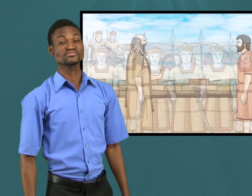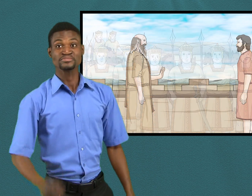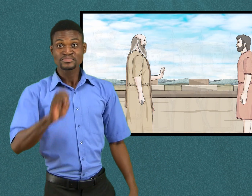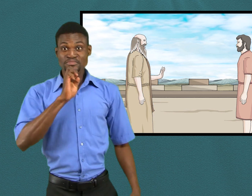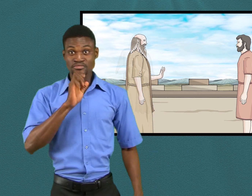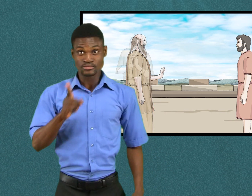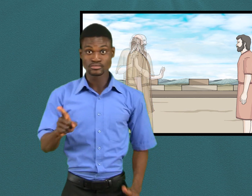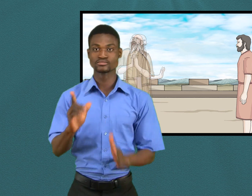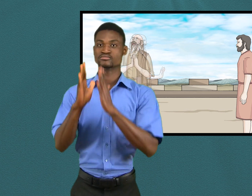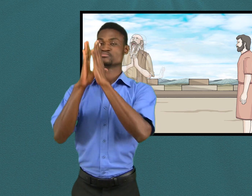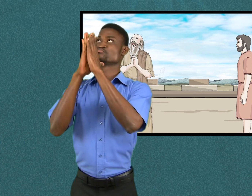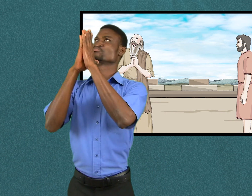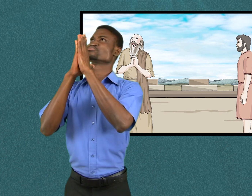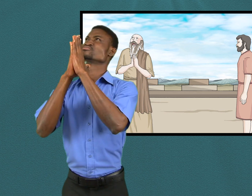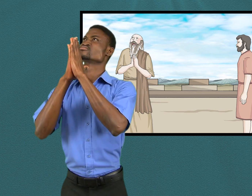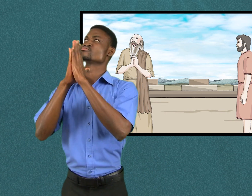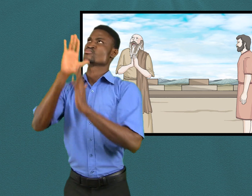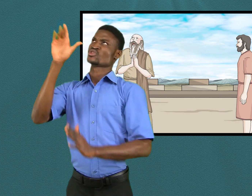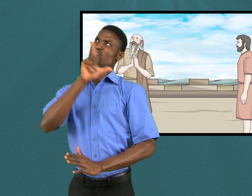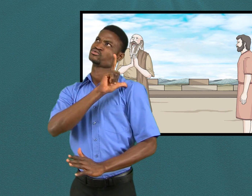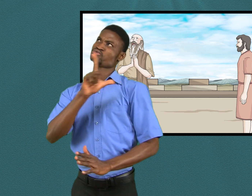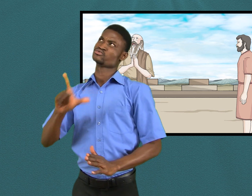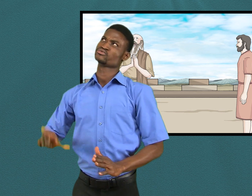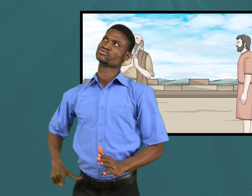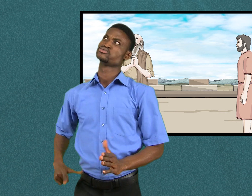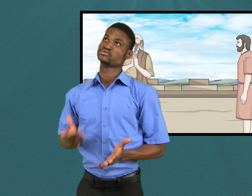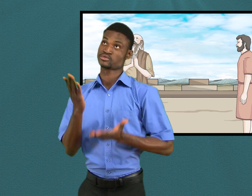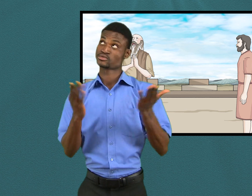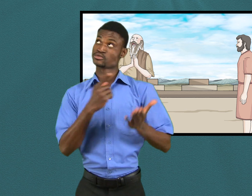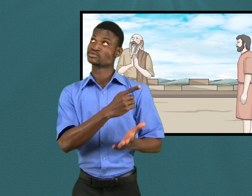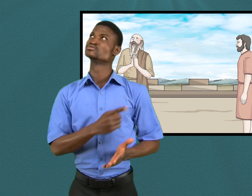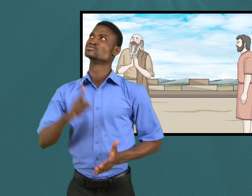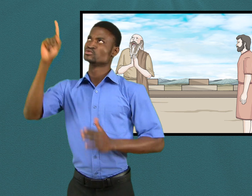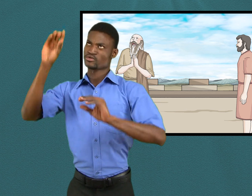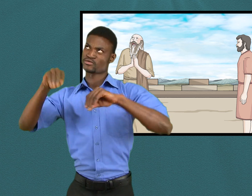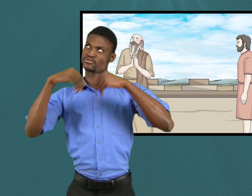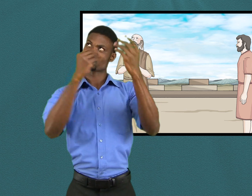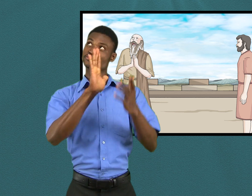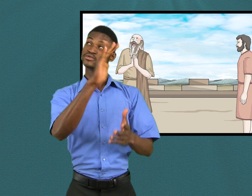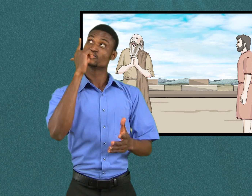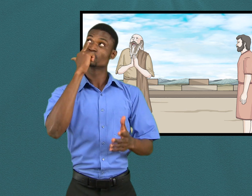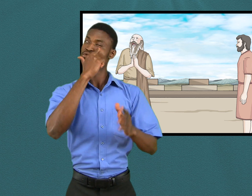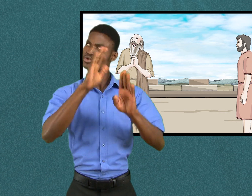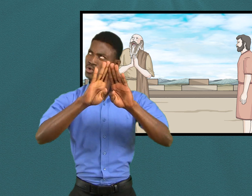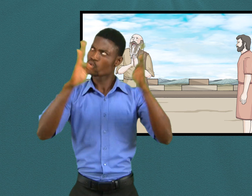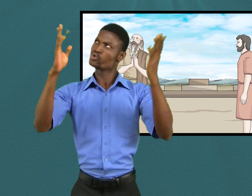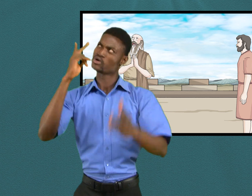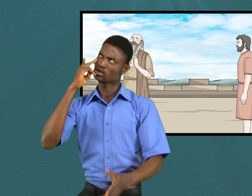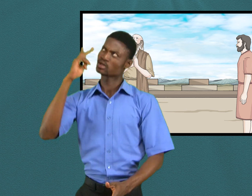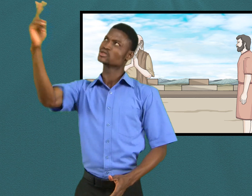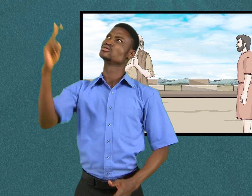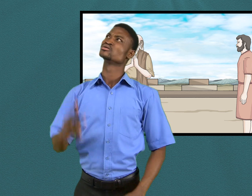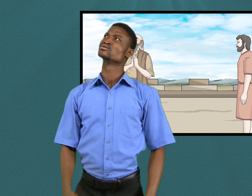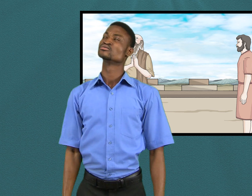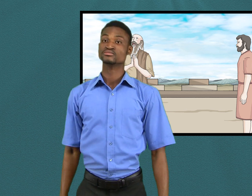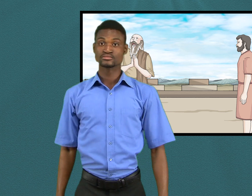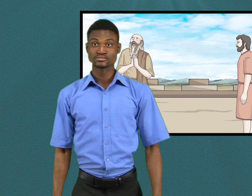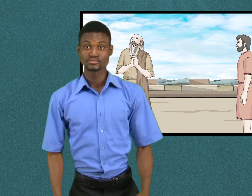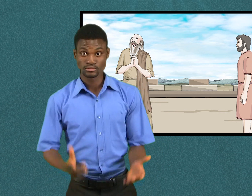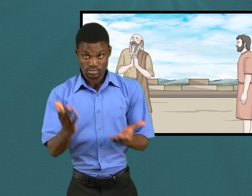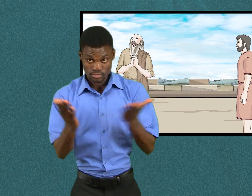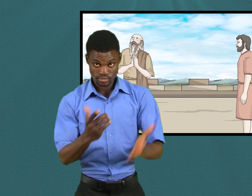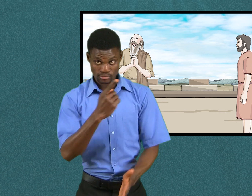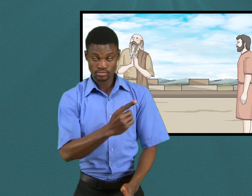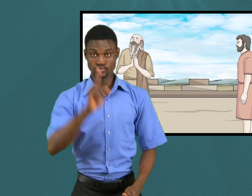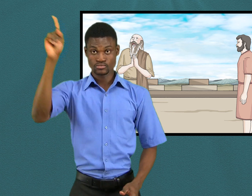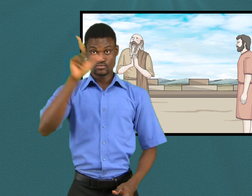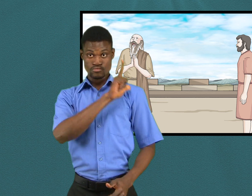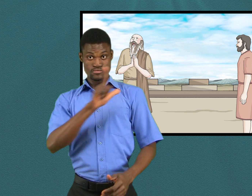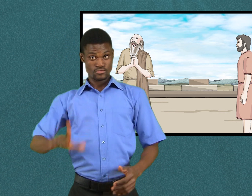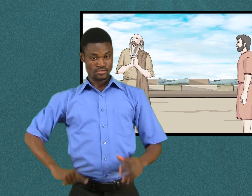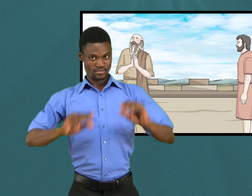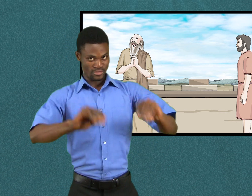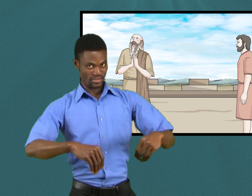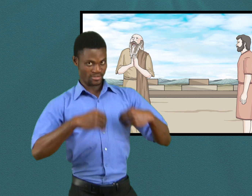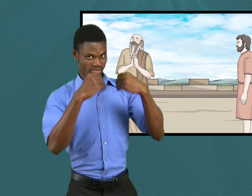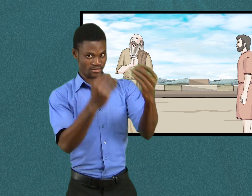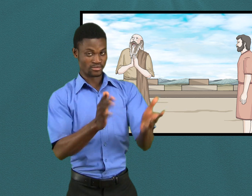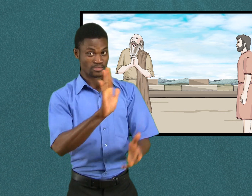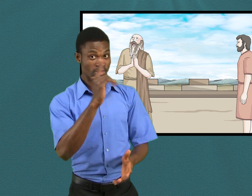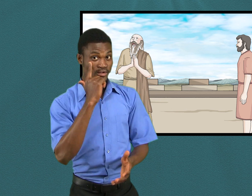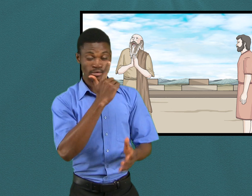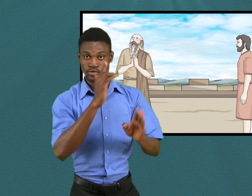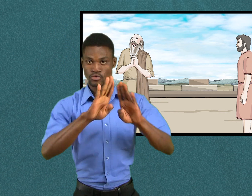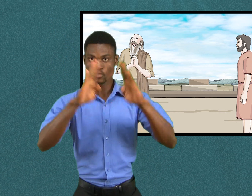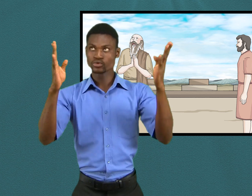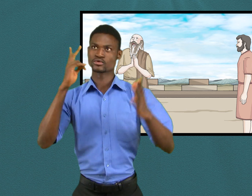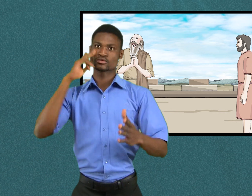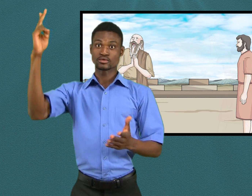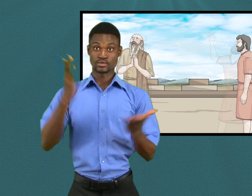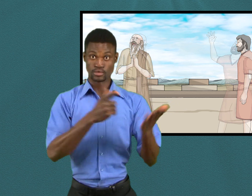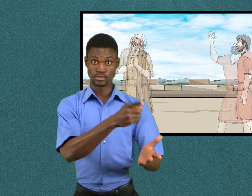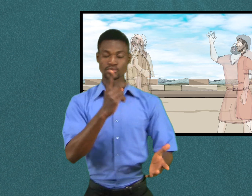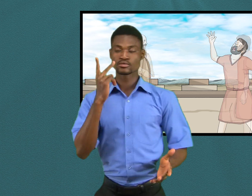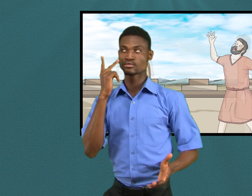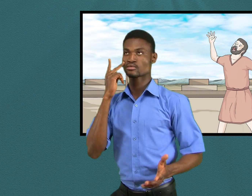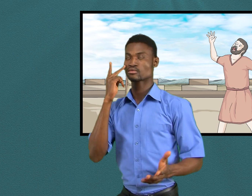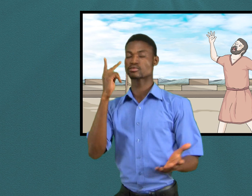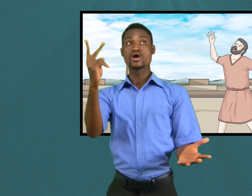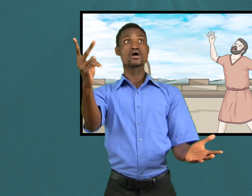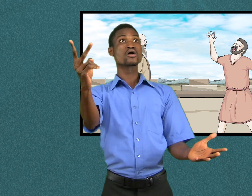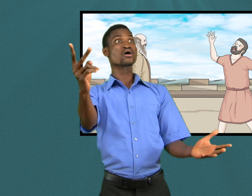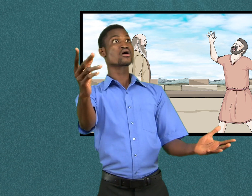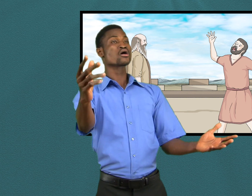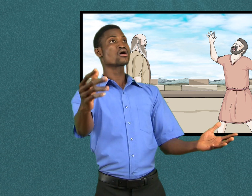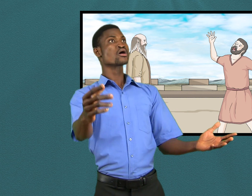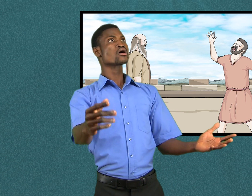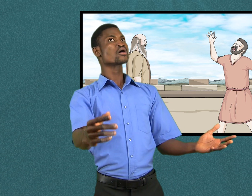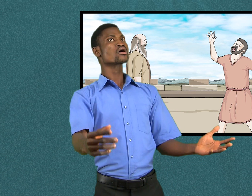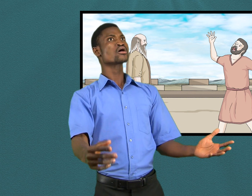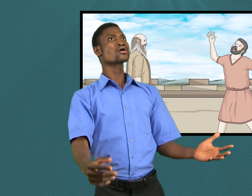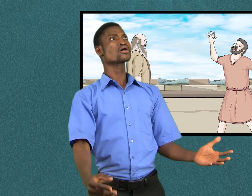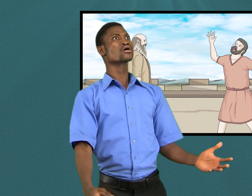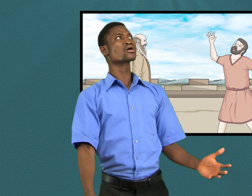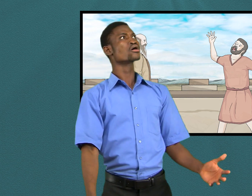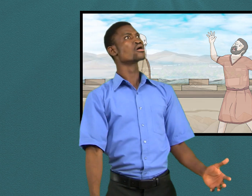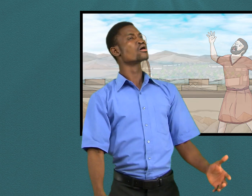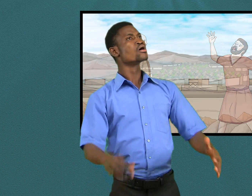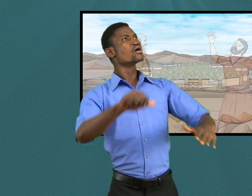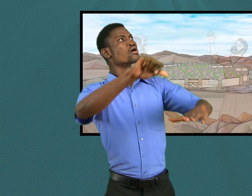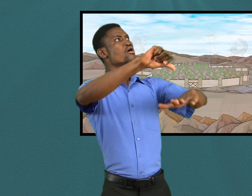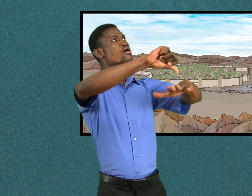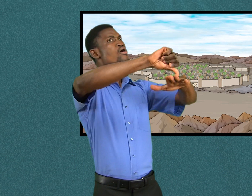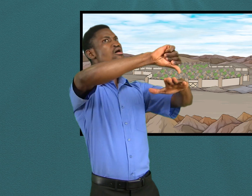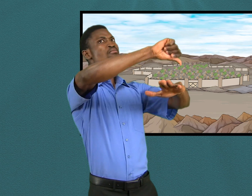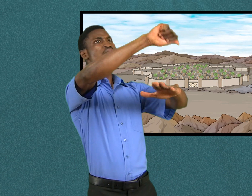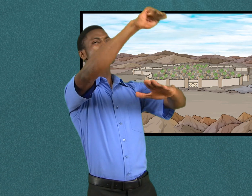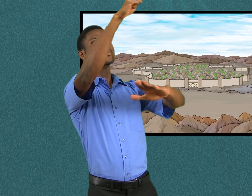Then Elisha prayed, “O LORD, please open his eyes that he may see.”